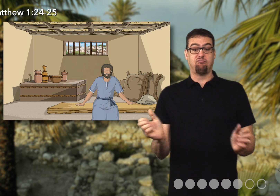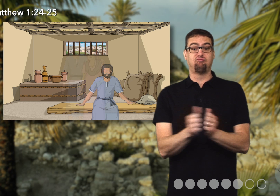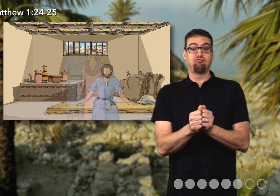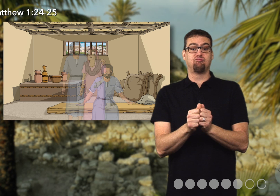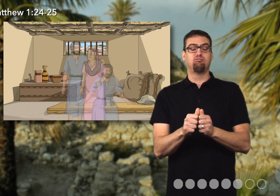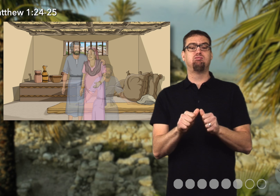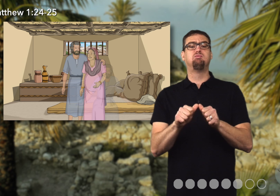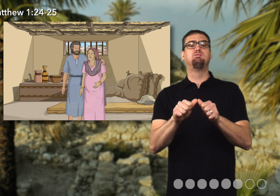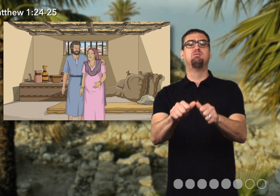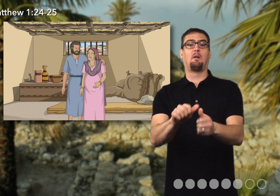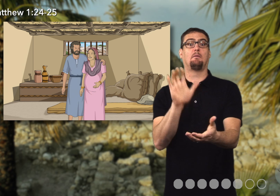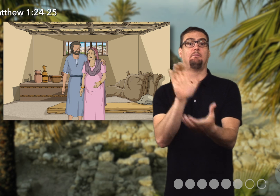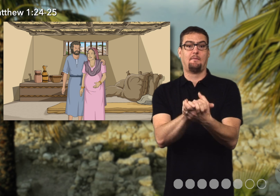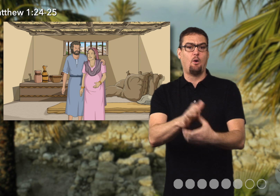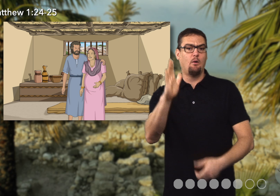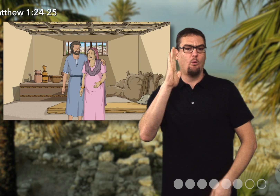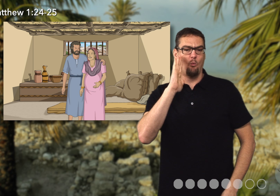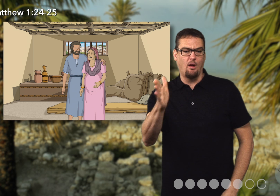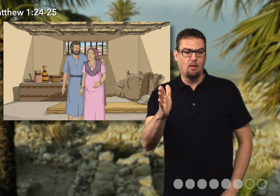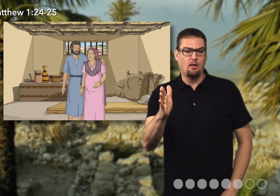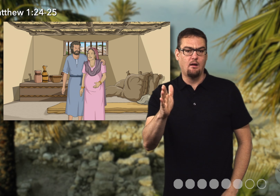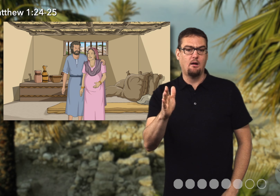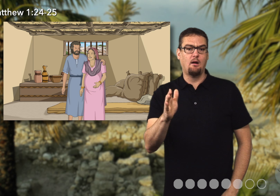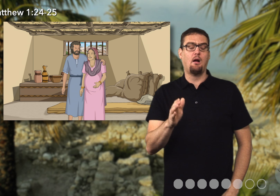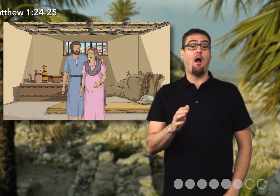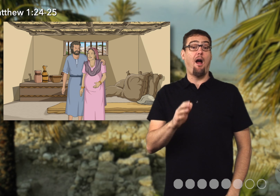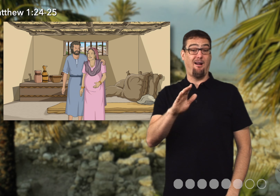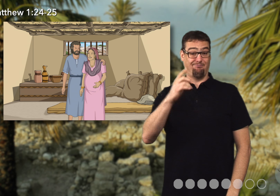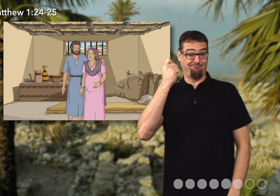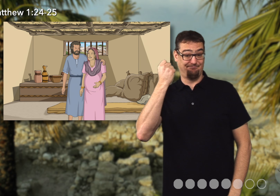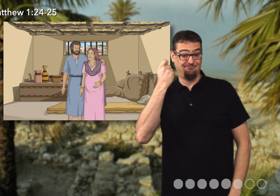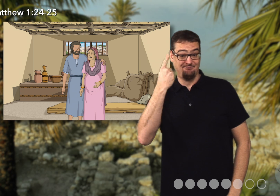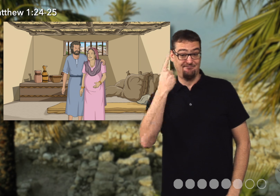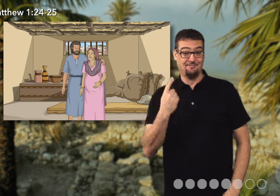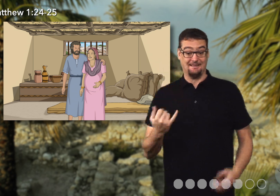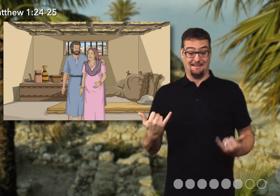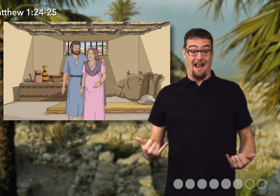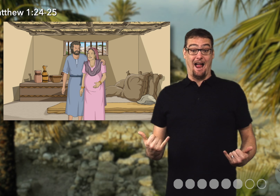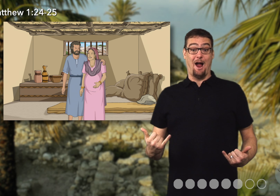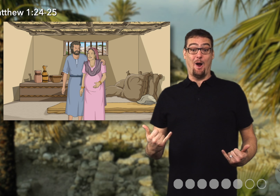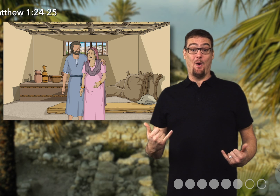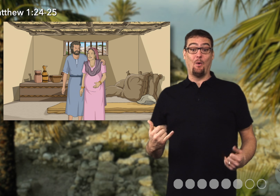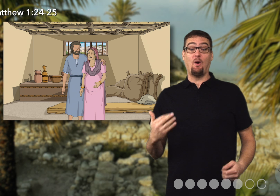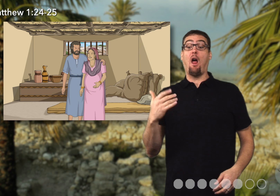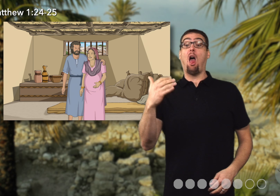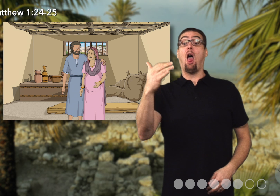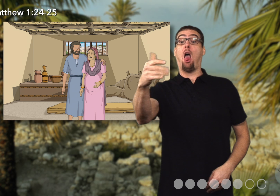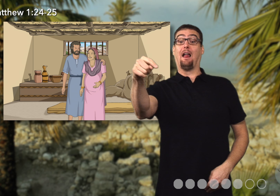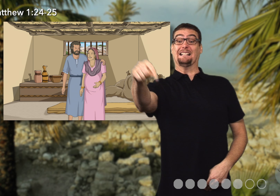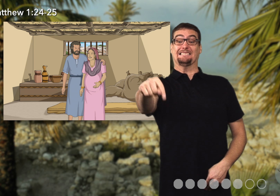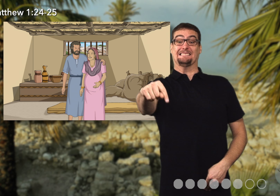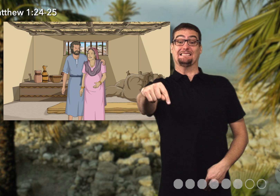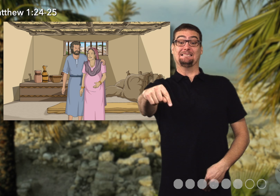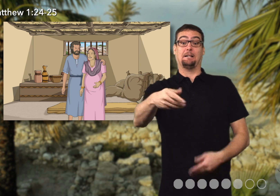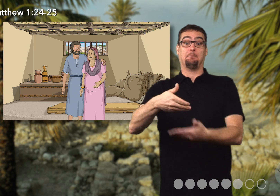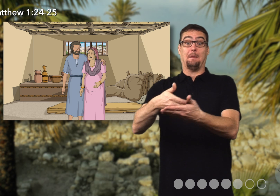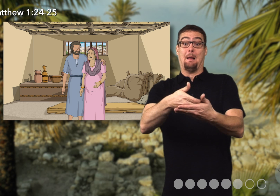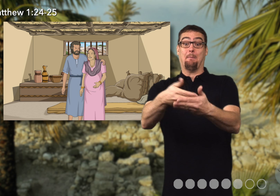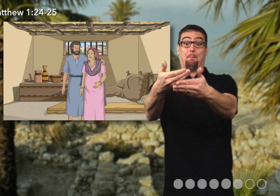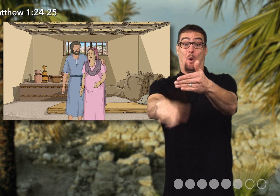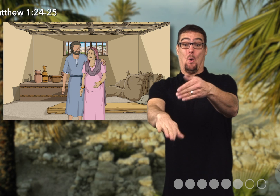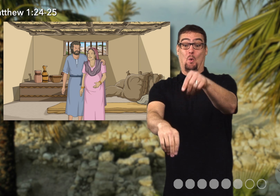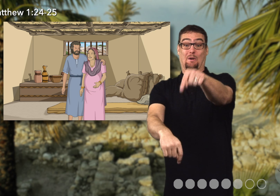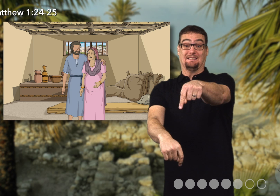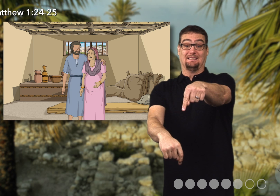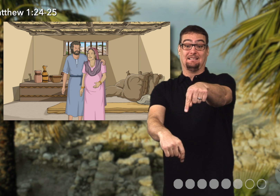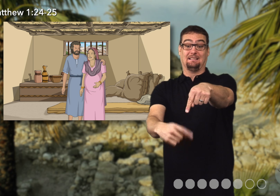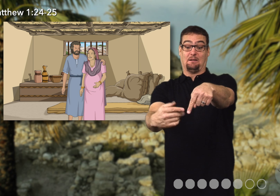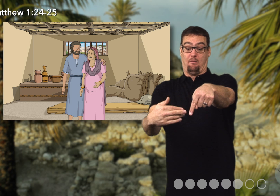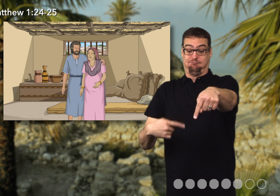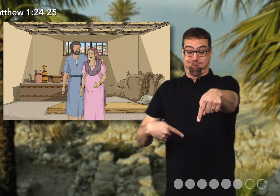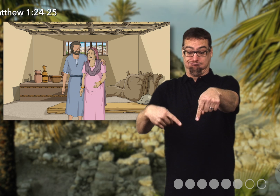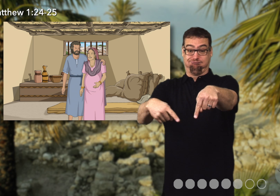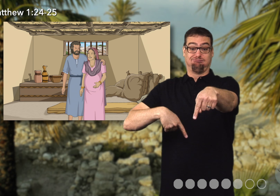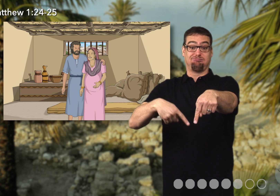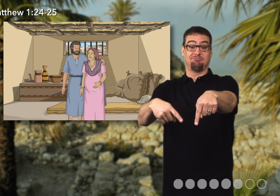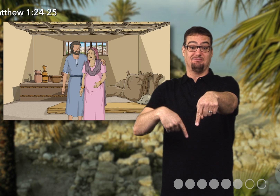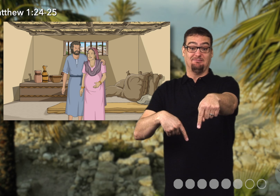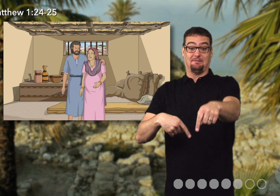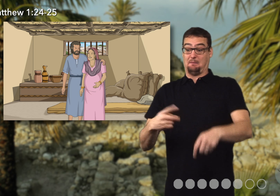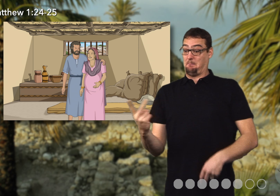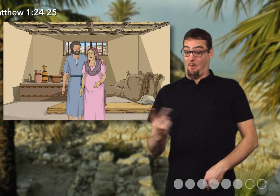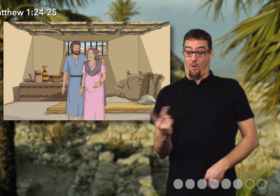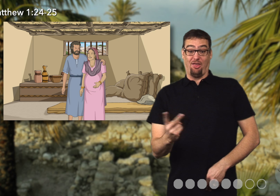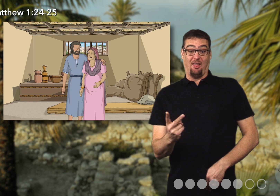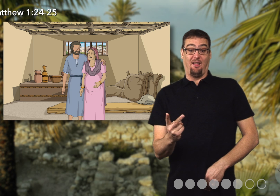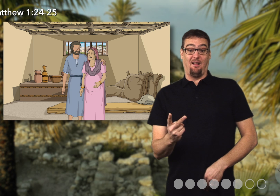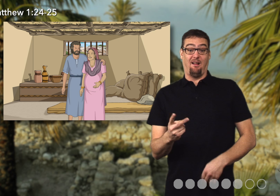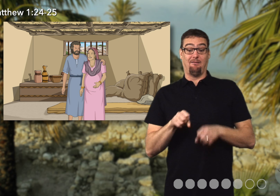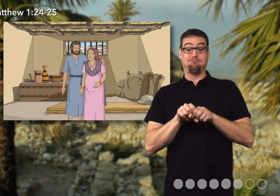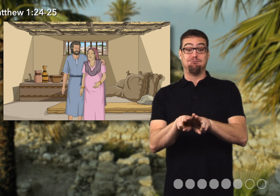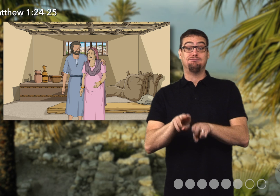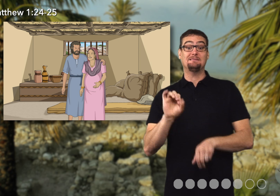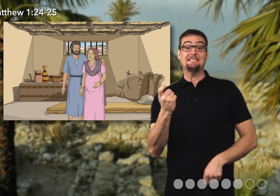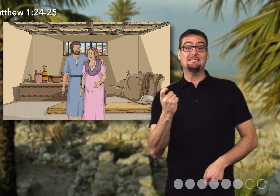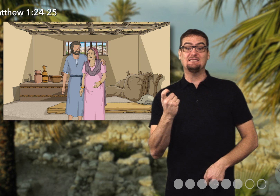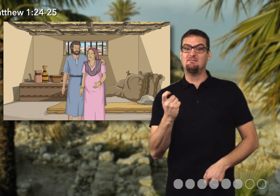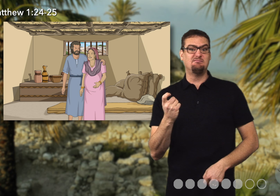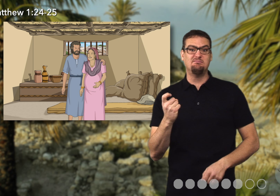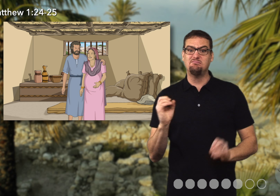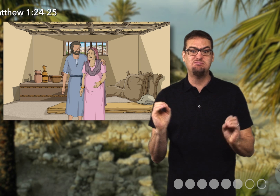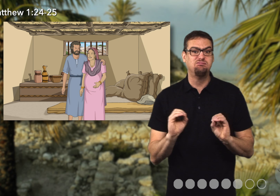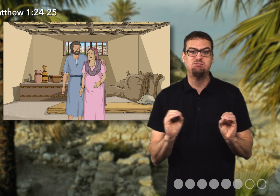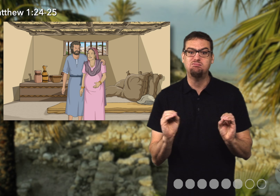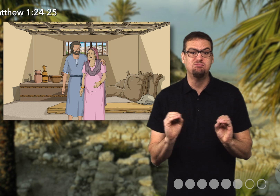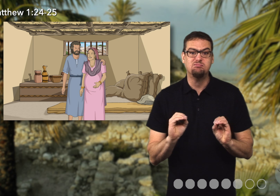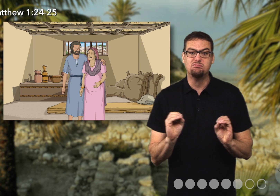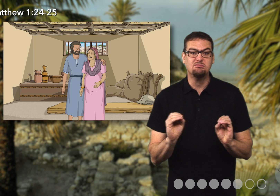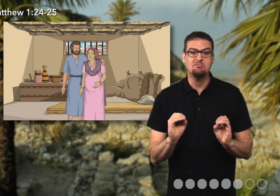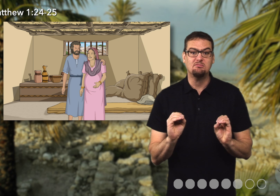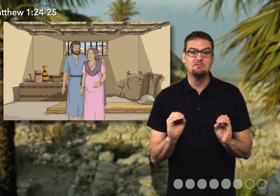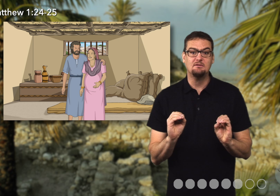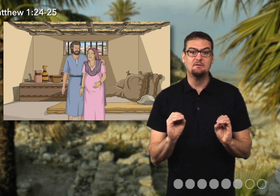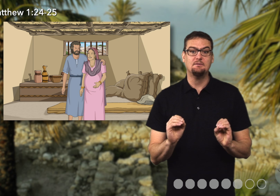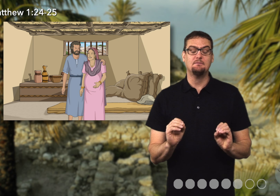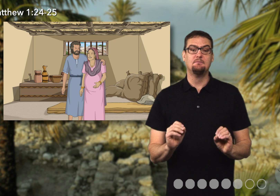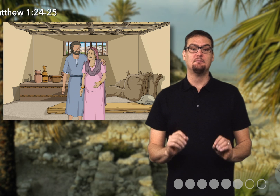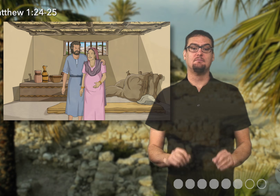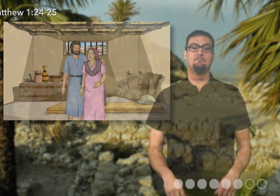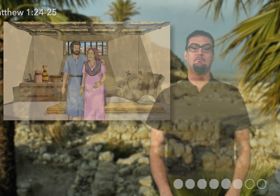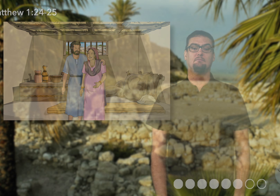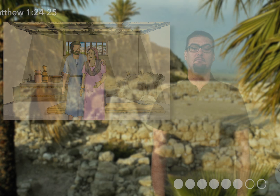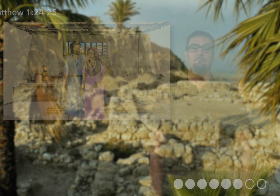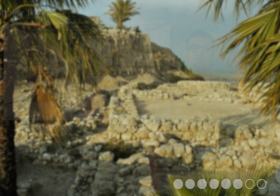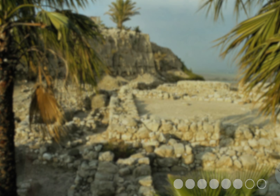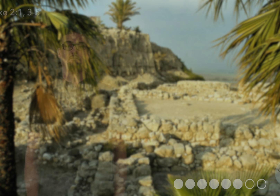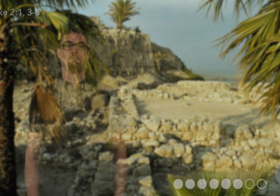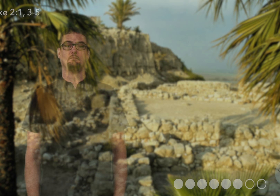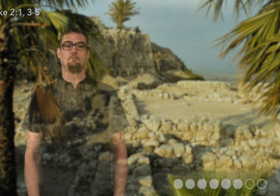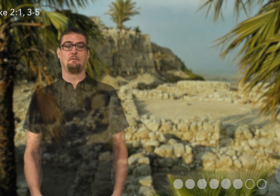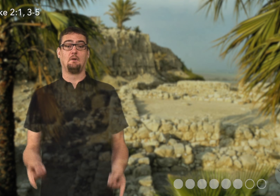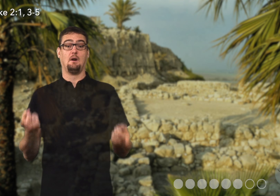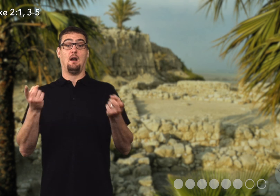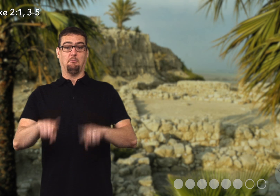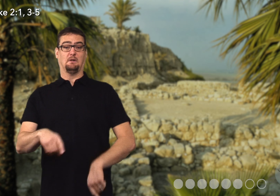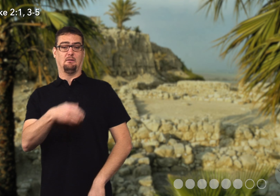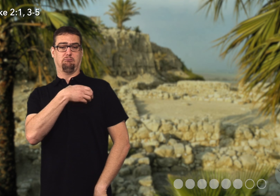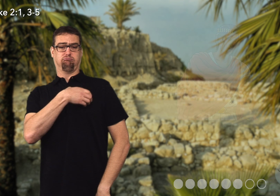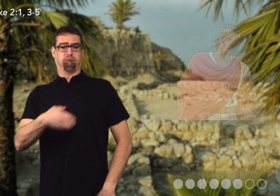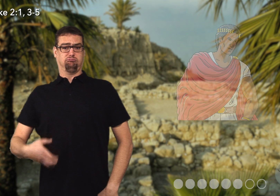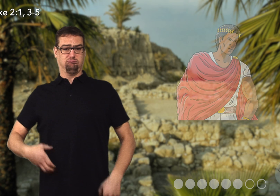But he had no union with her until she gave birth to a Son. And he gave Him the name Jesus.